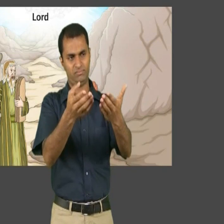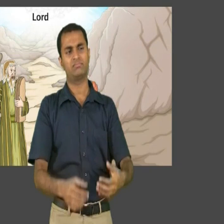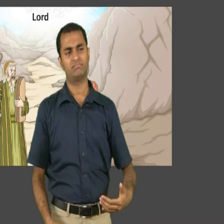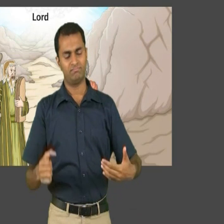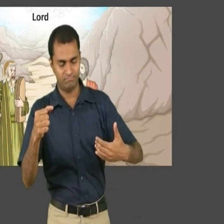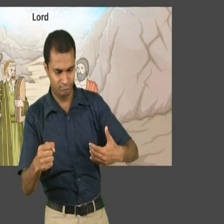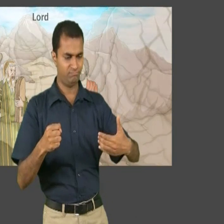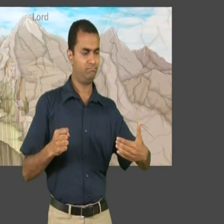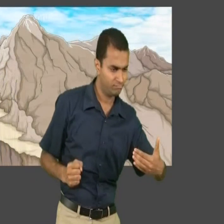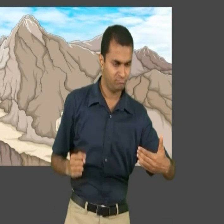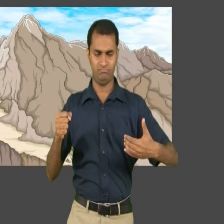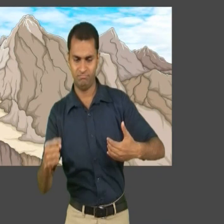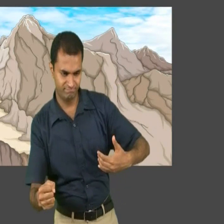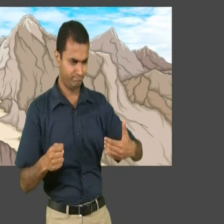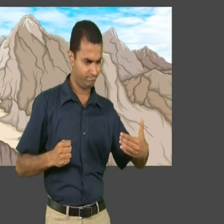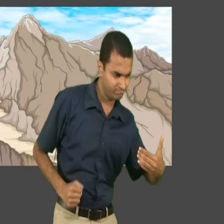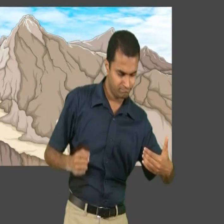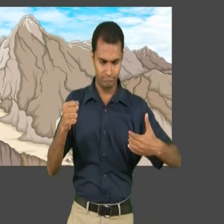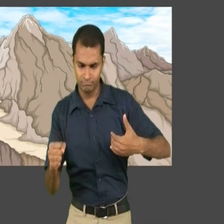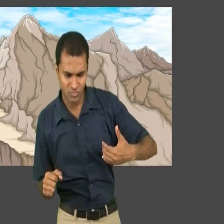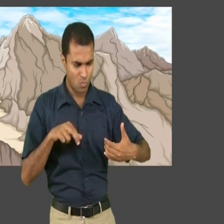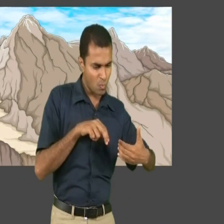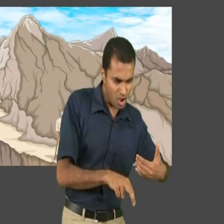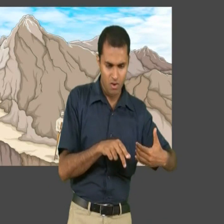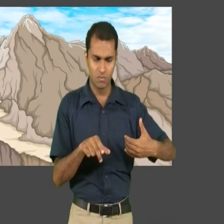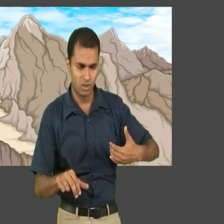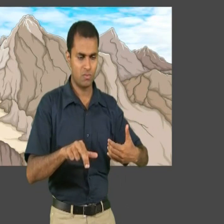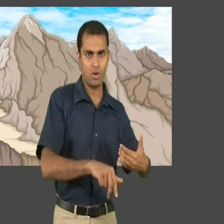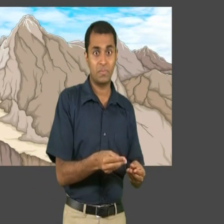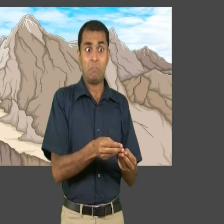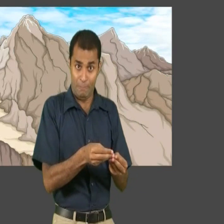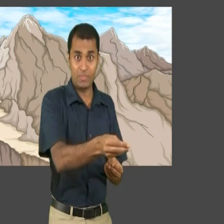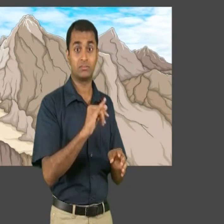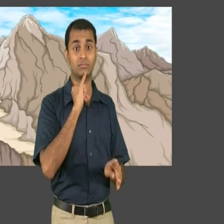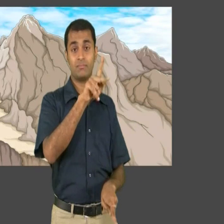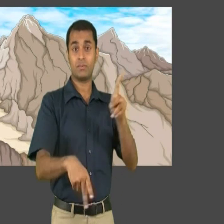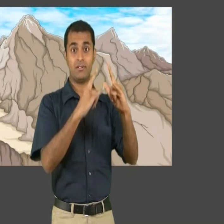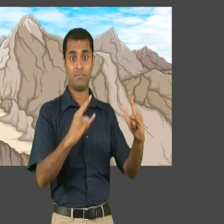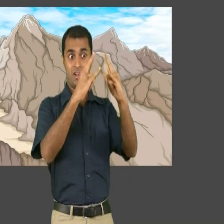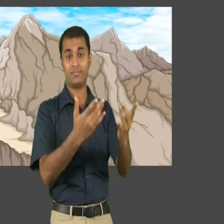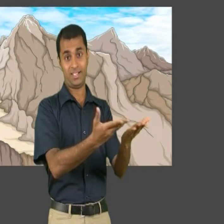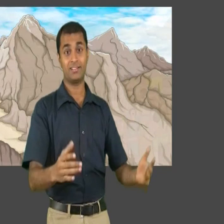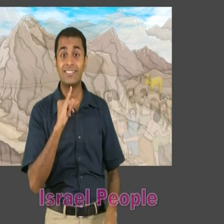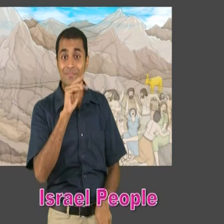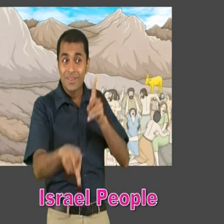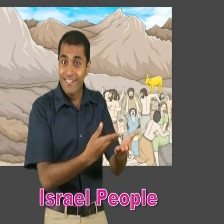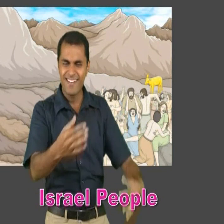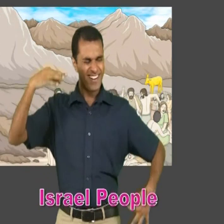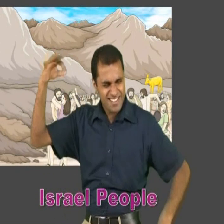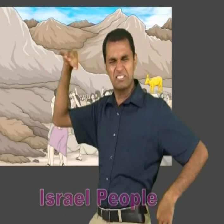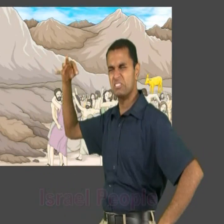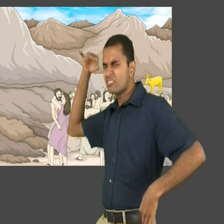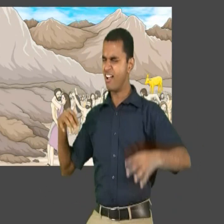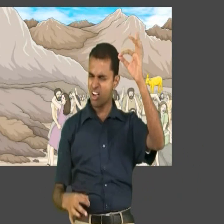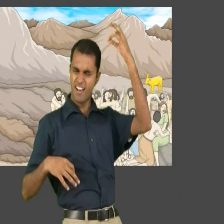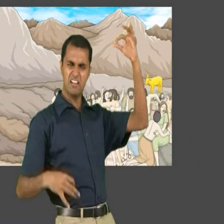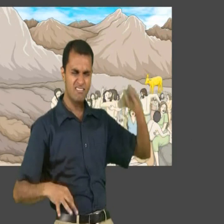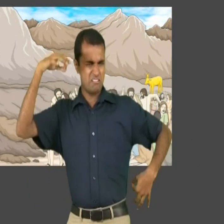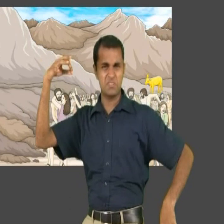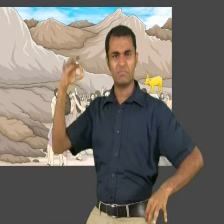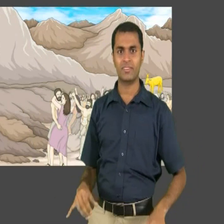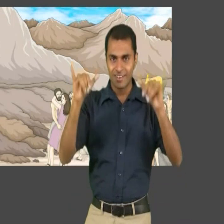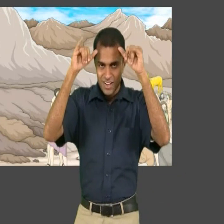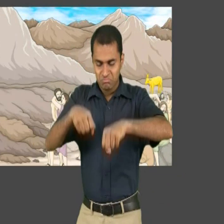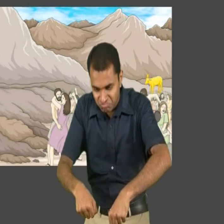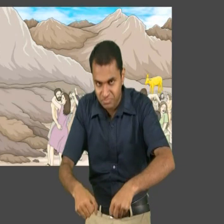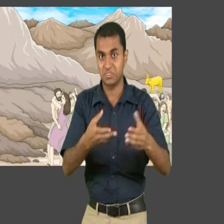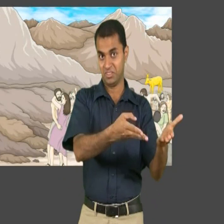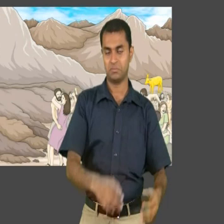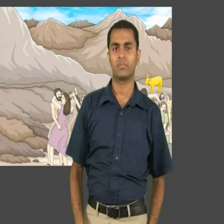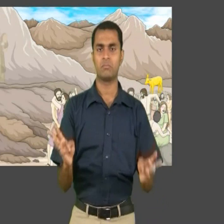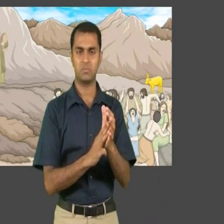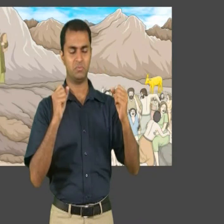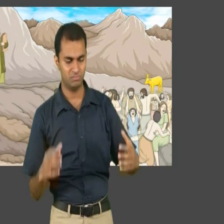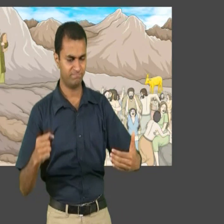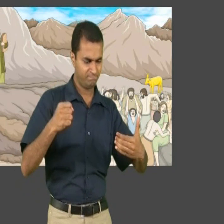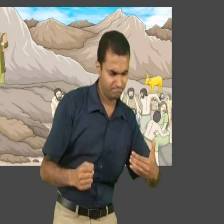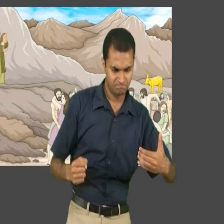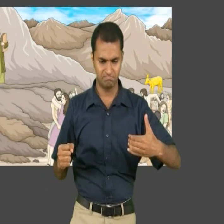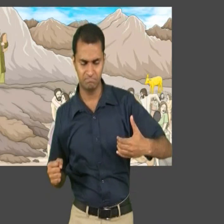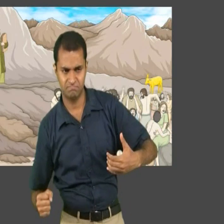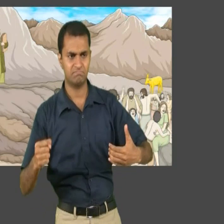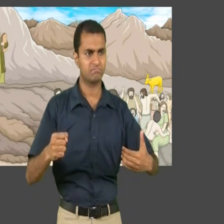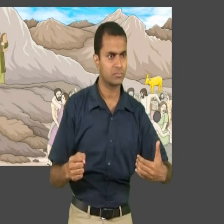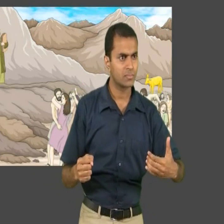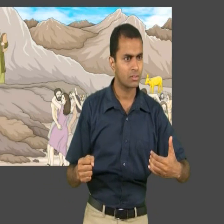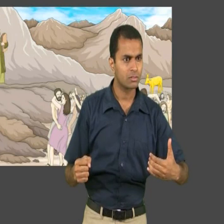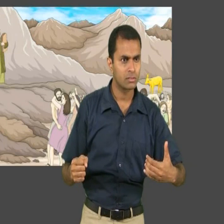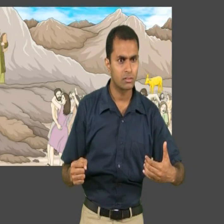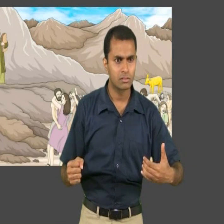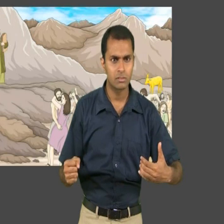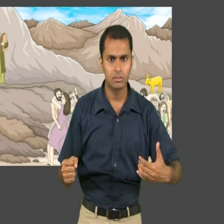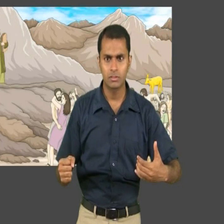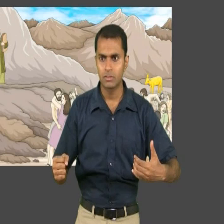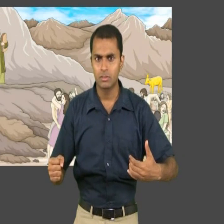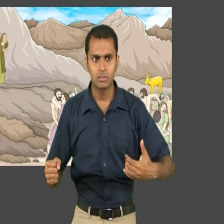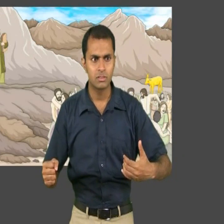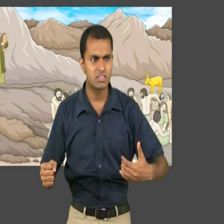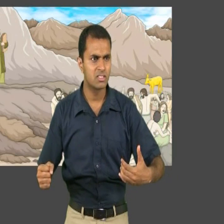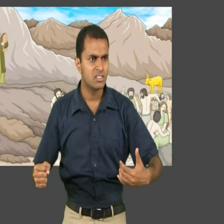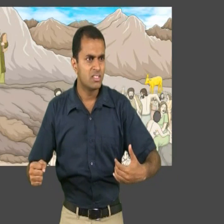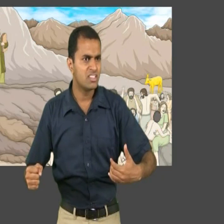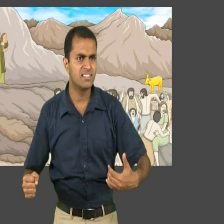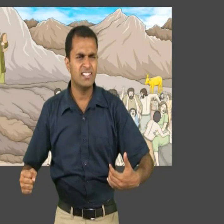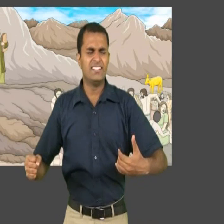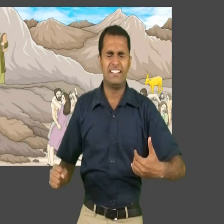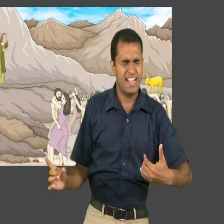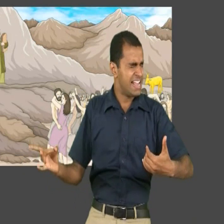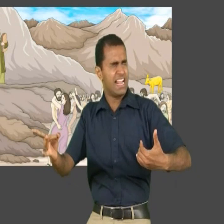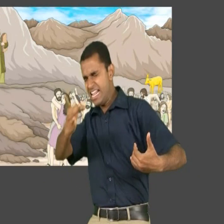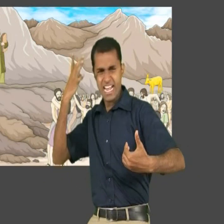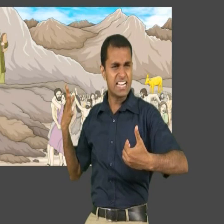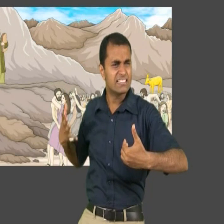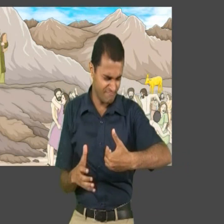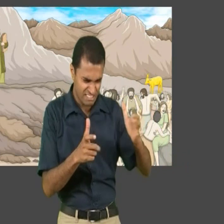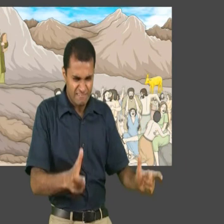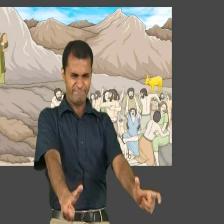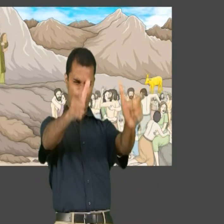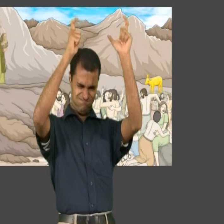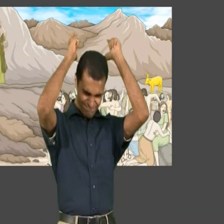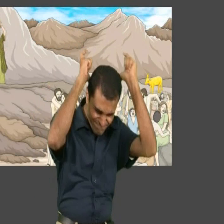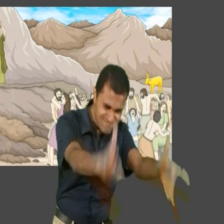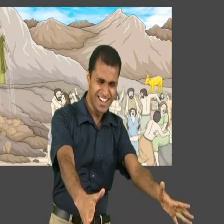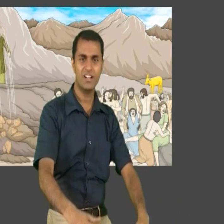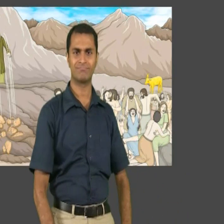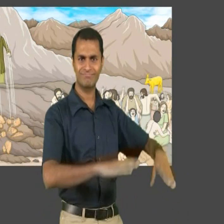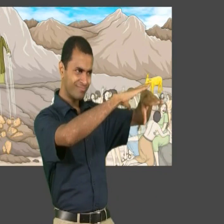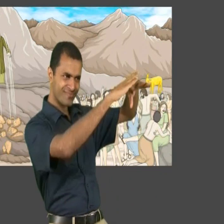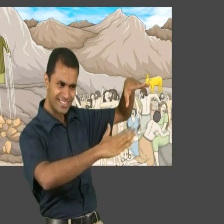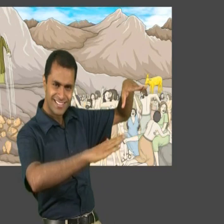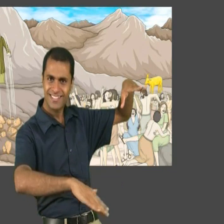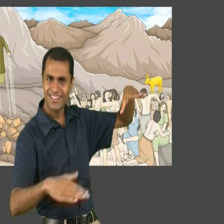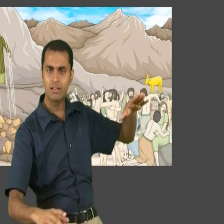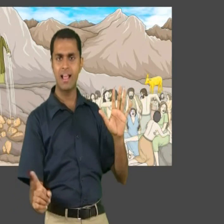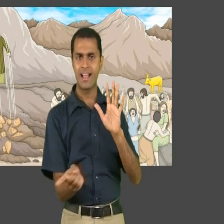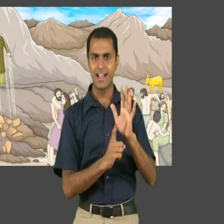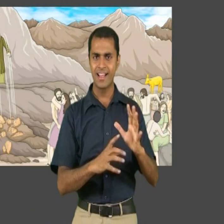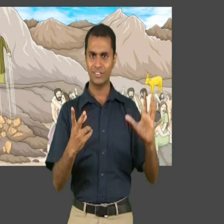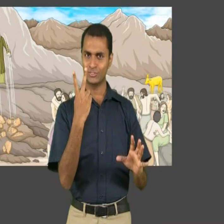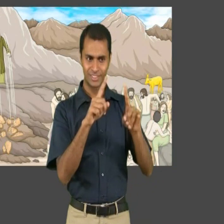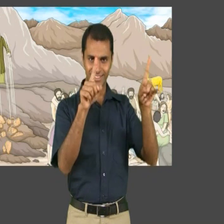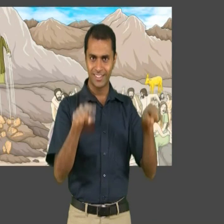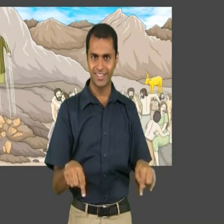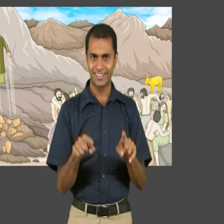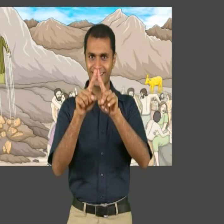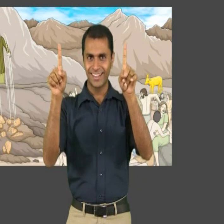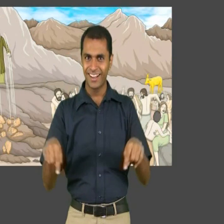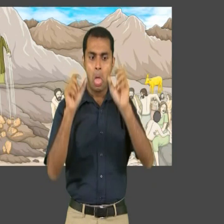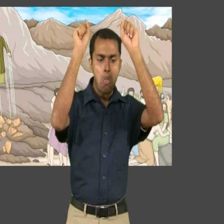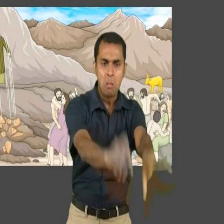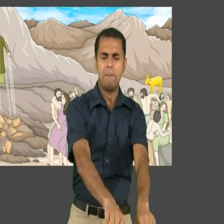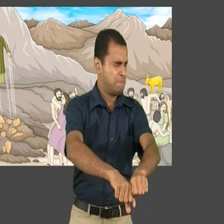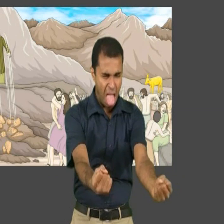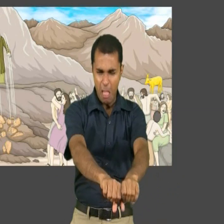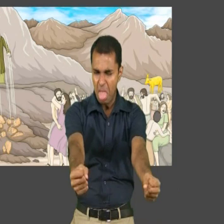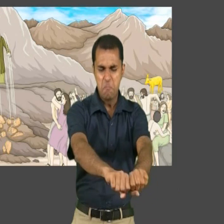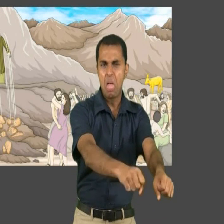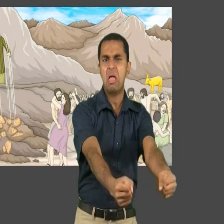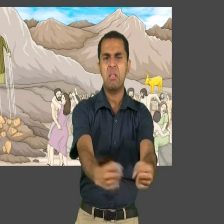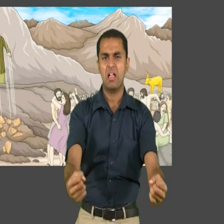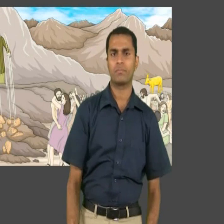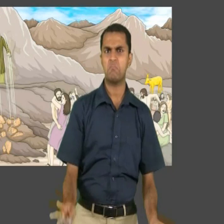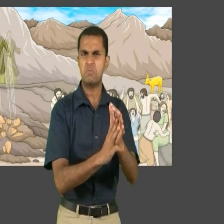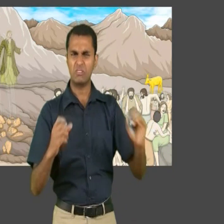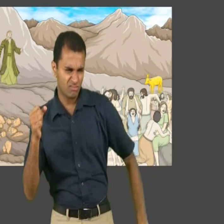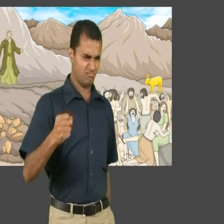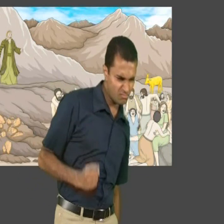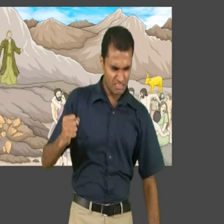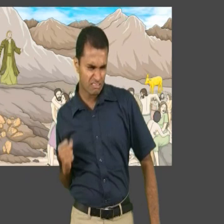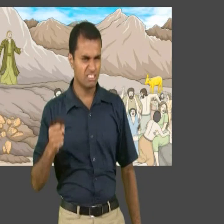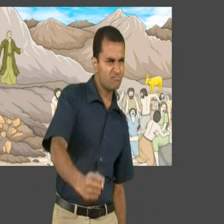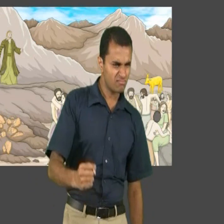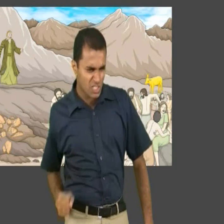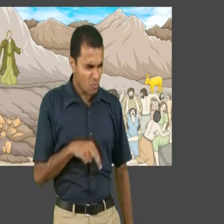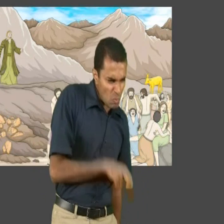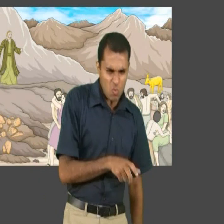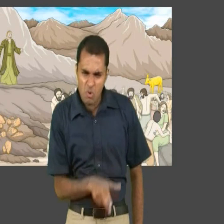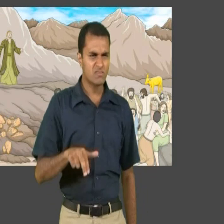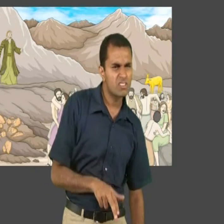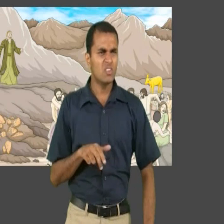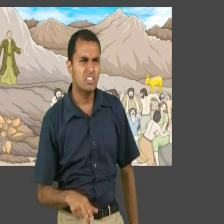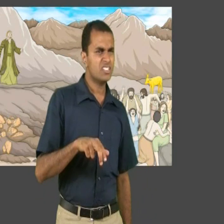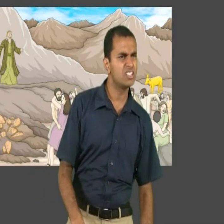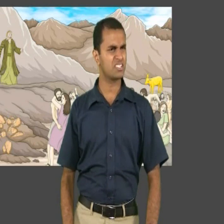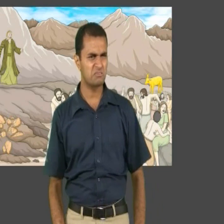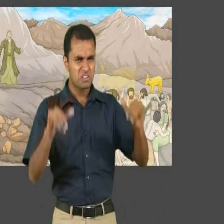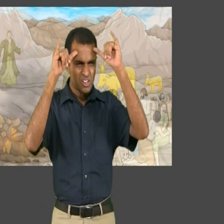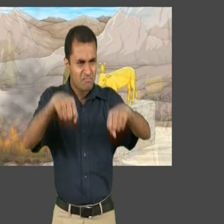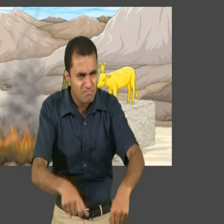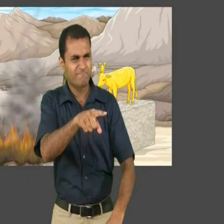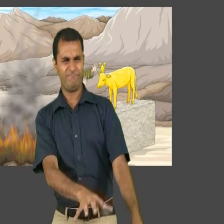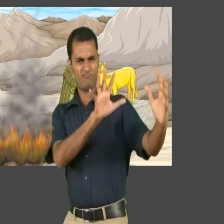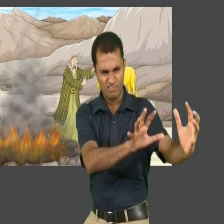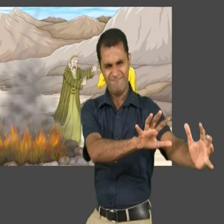As Moses approached the camp and saw the calf and the dancing, he burned with anger and threw the tablets out of his hands, shattering them at the base of the mountain.